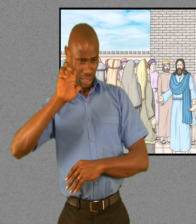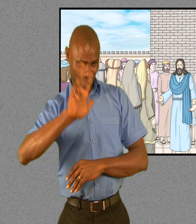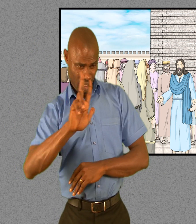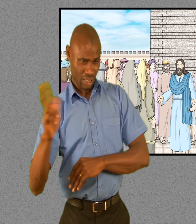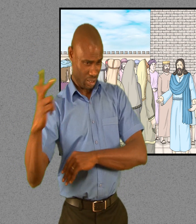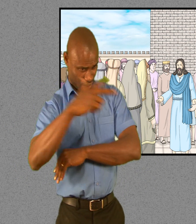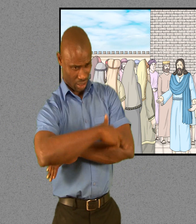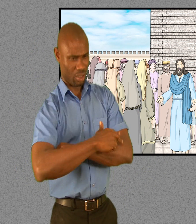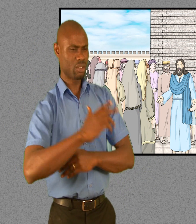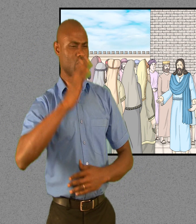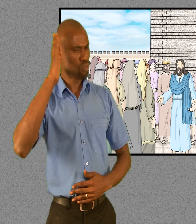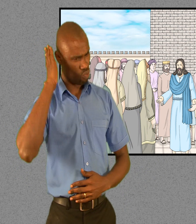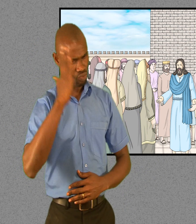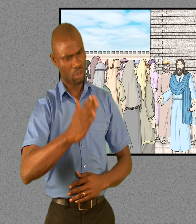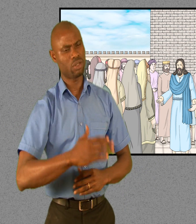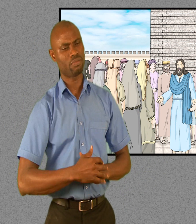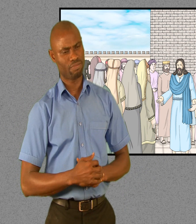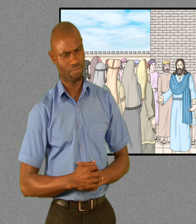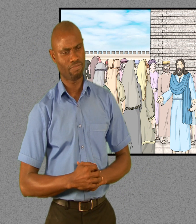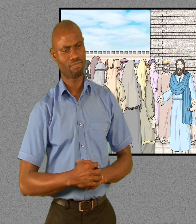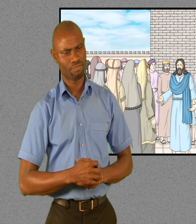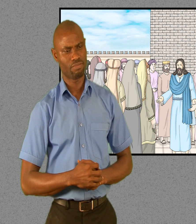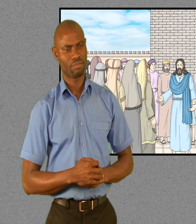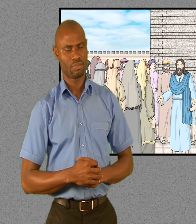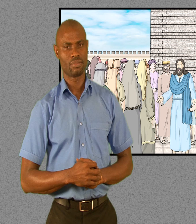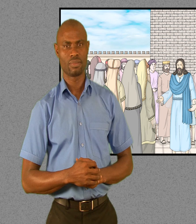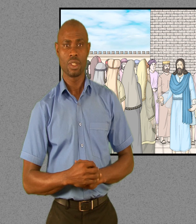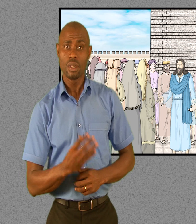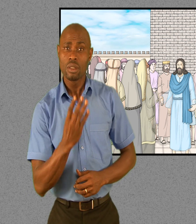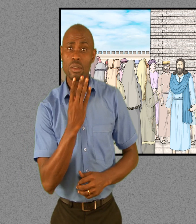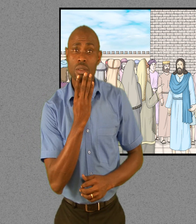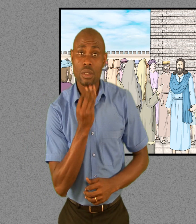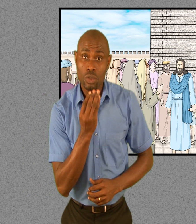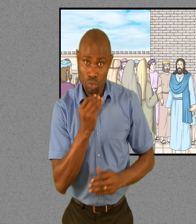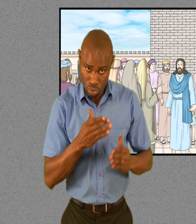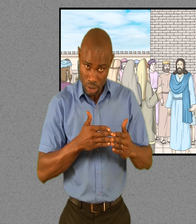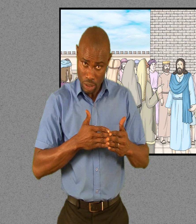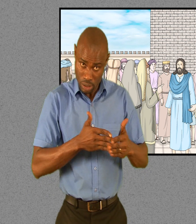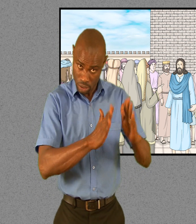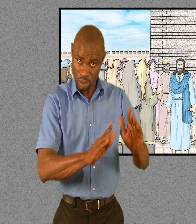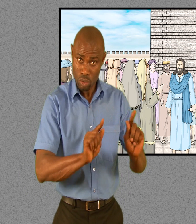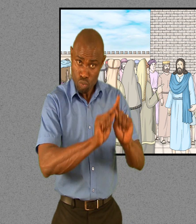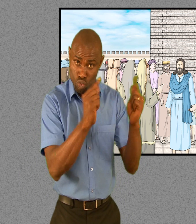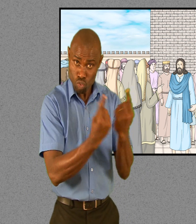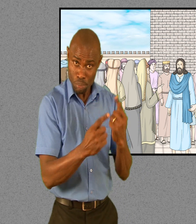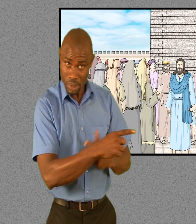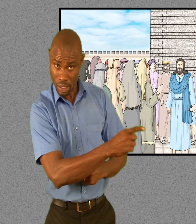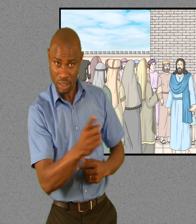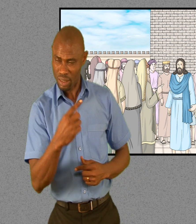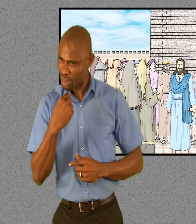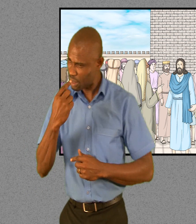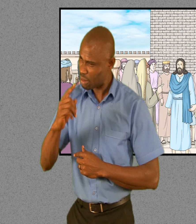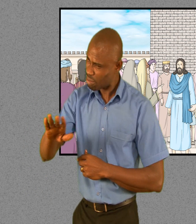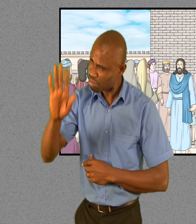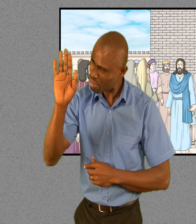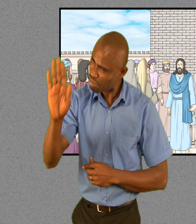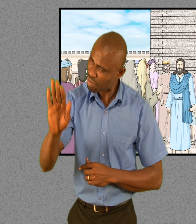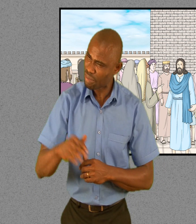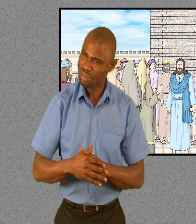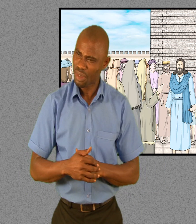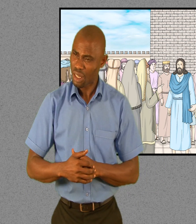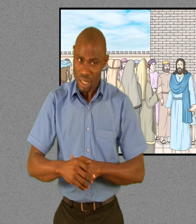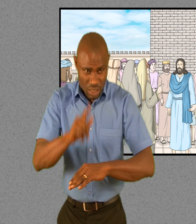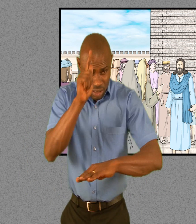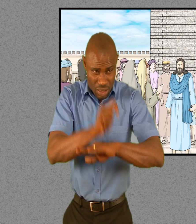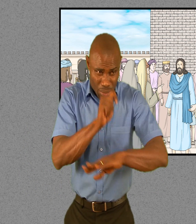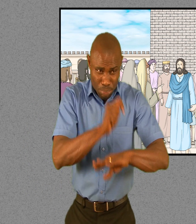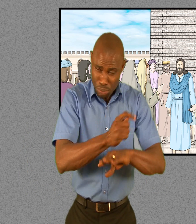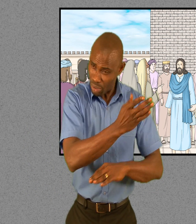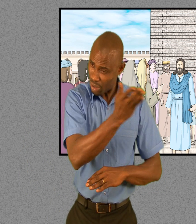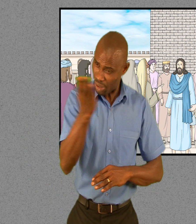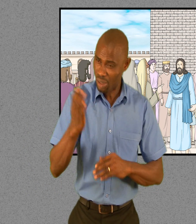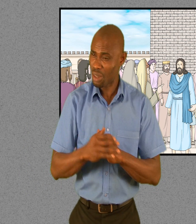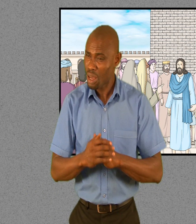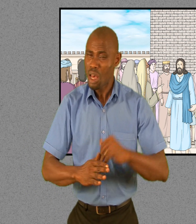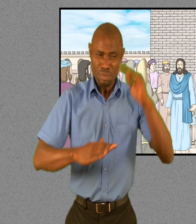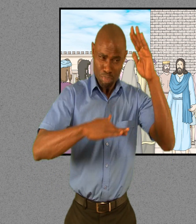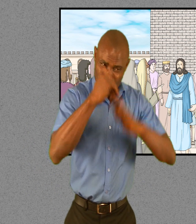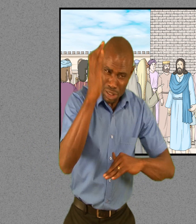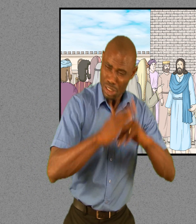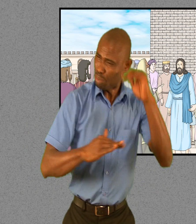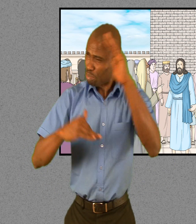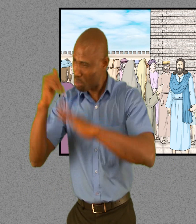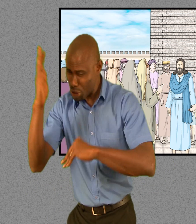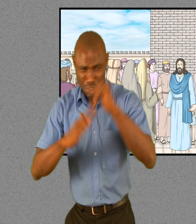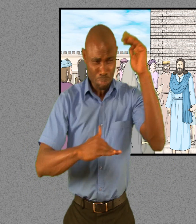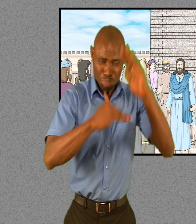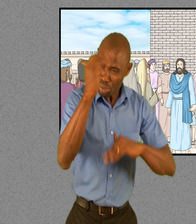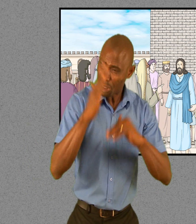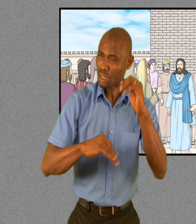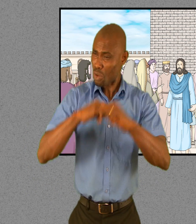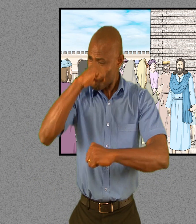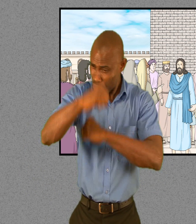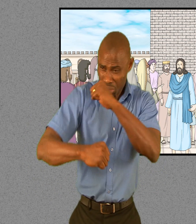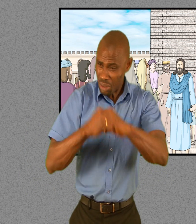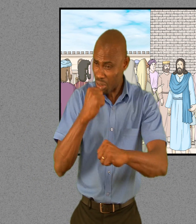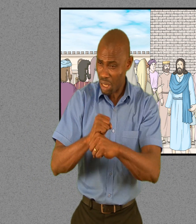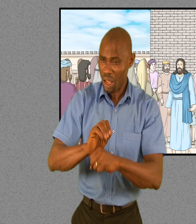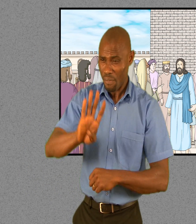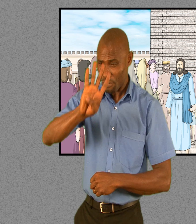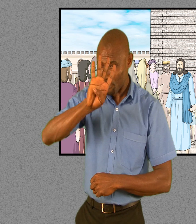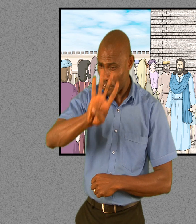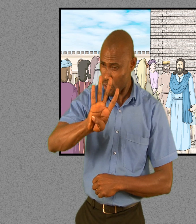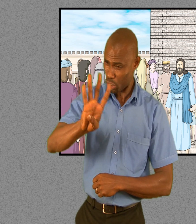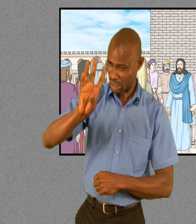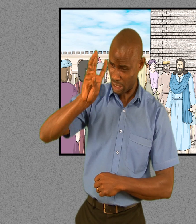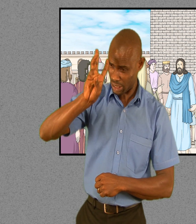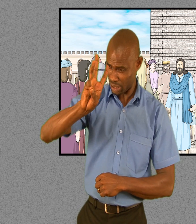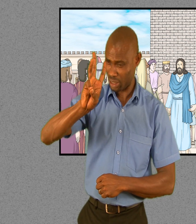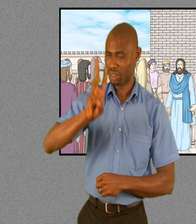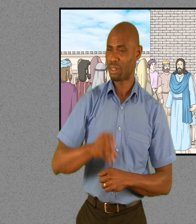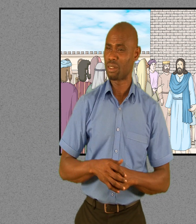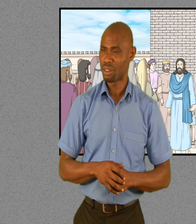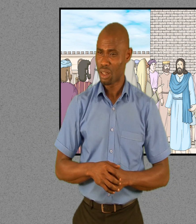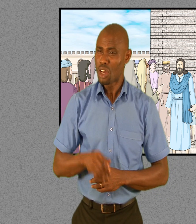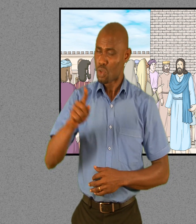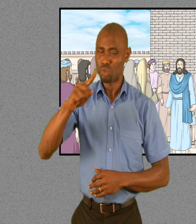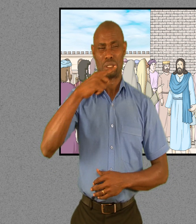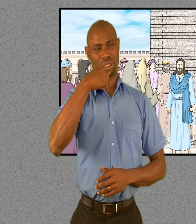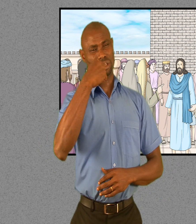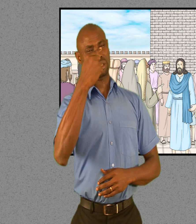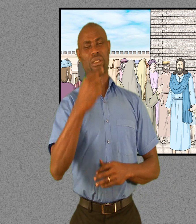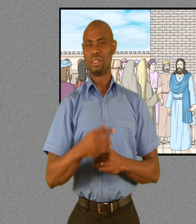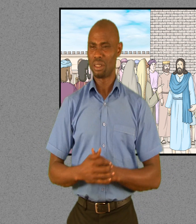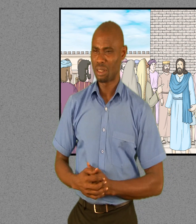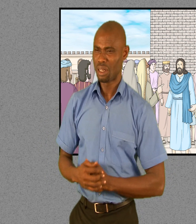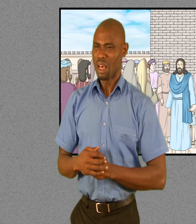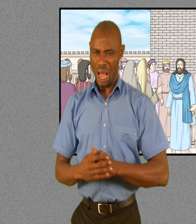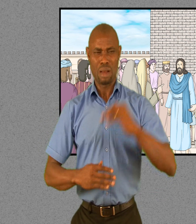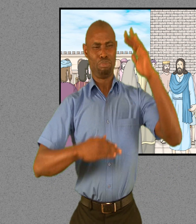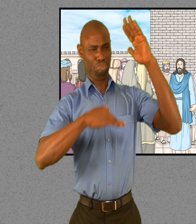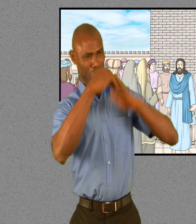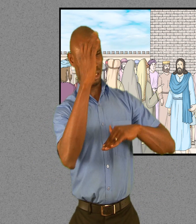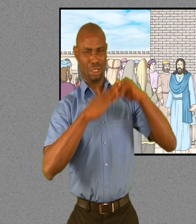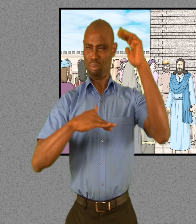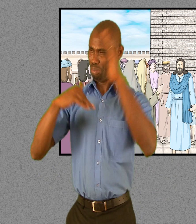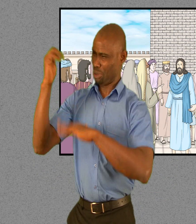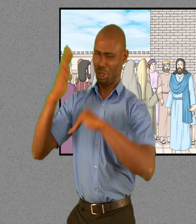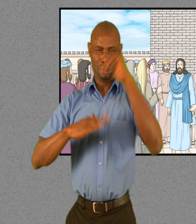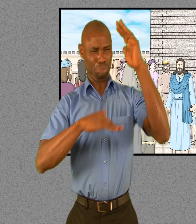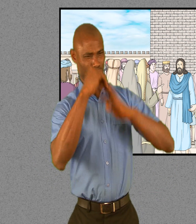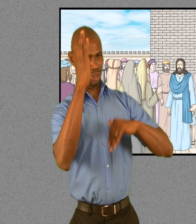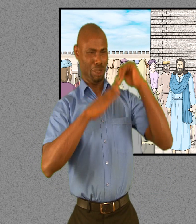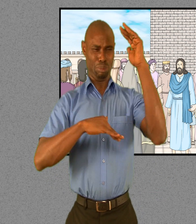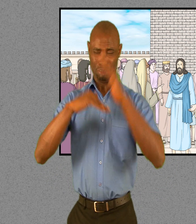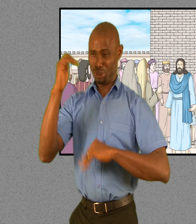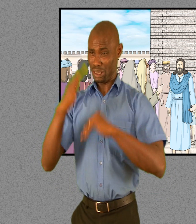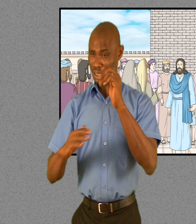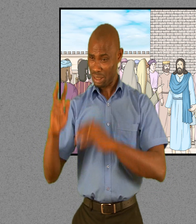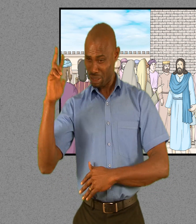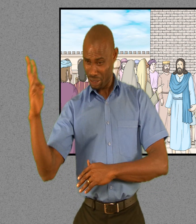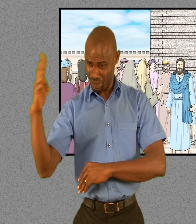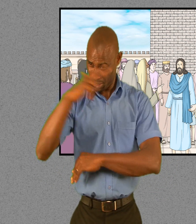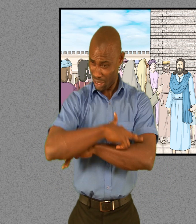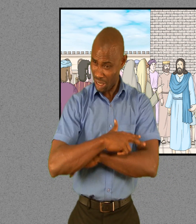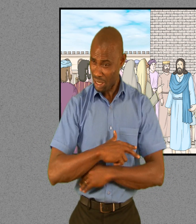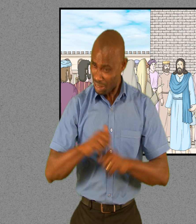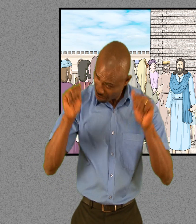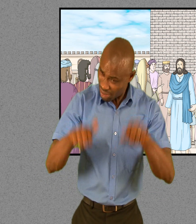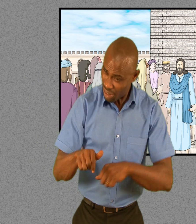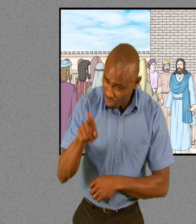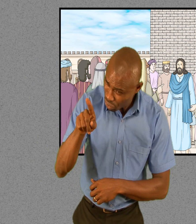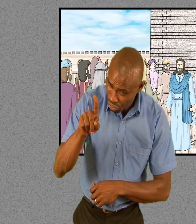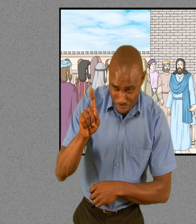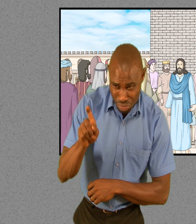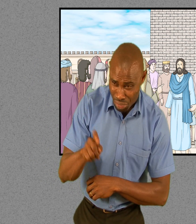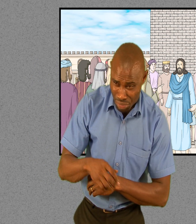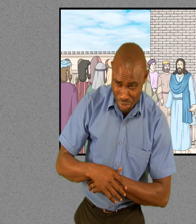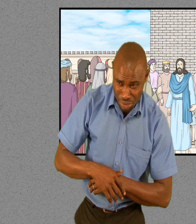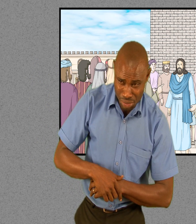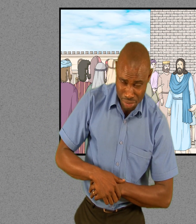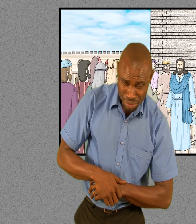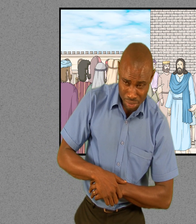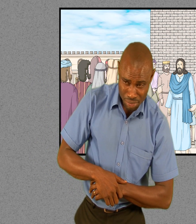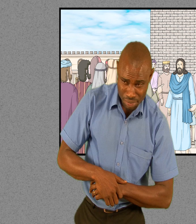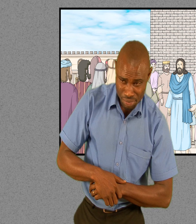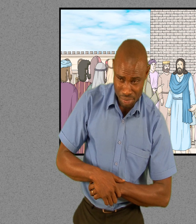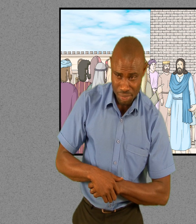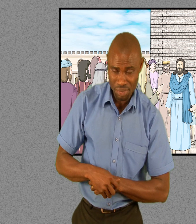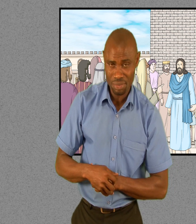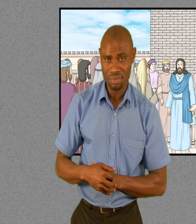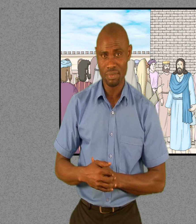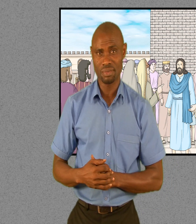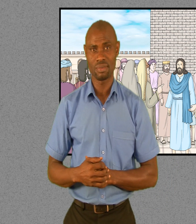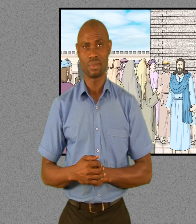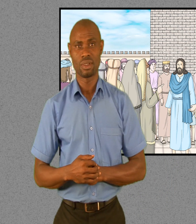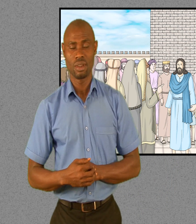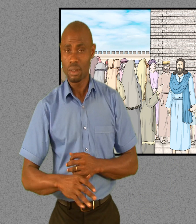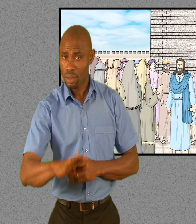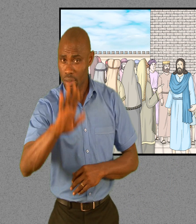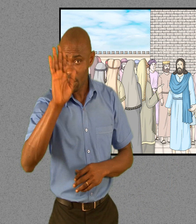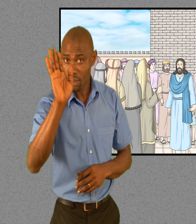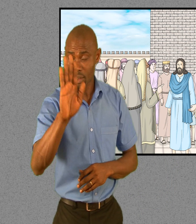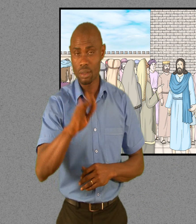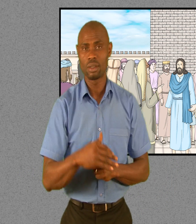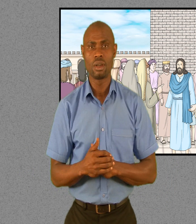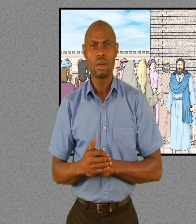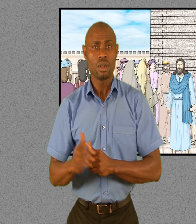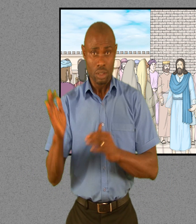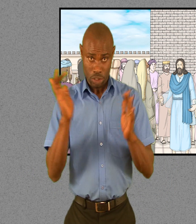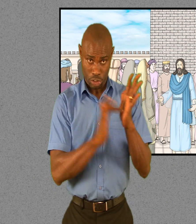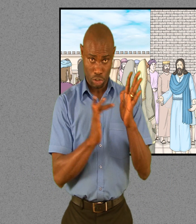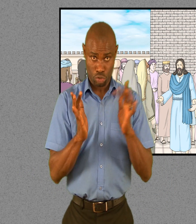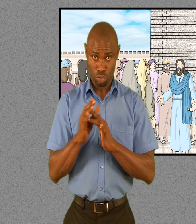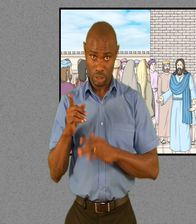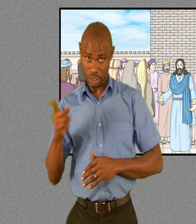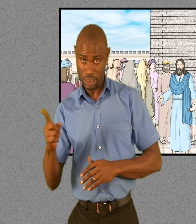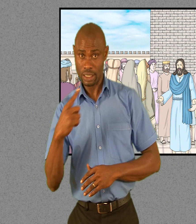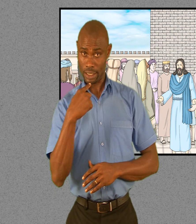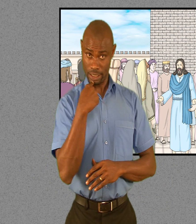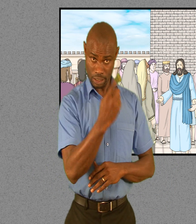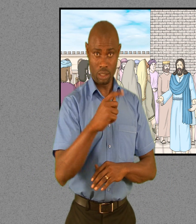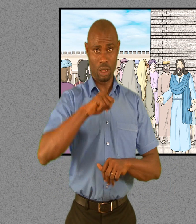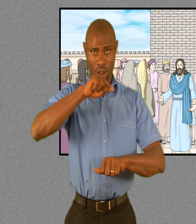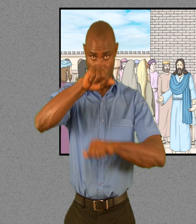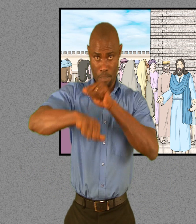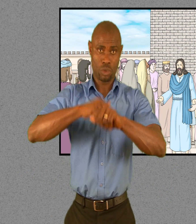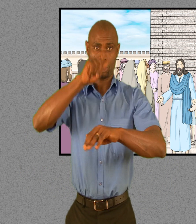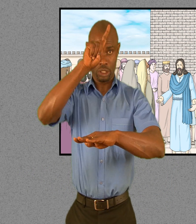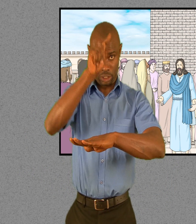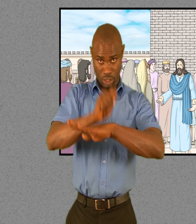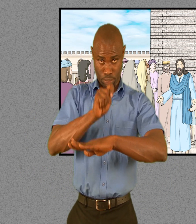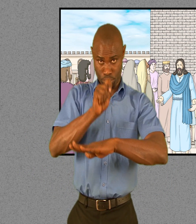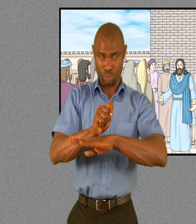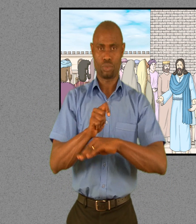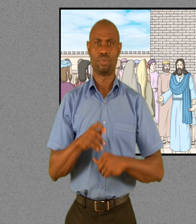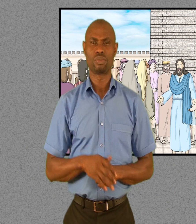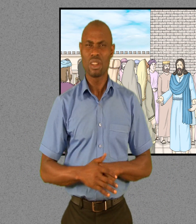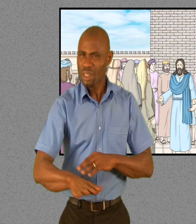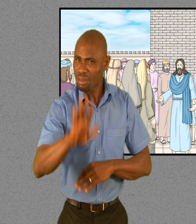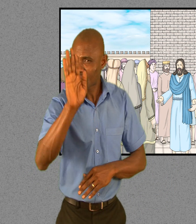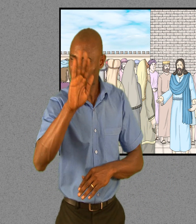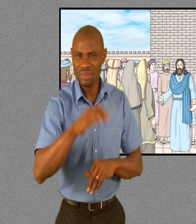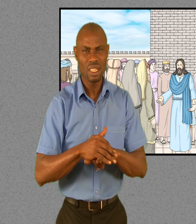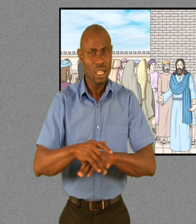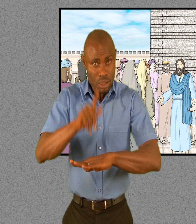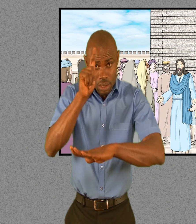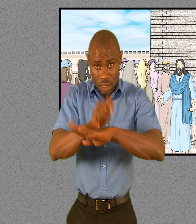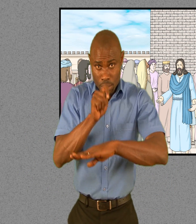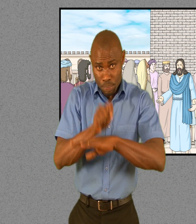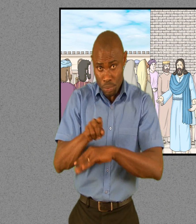“This temple took forty-six years to build,” the Jews replied, “and You are going to raise it up in three days?”